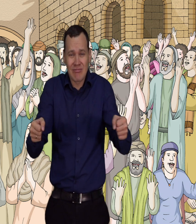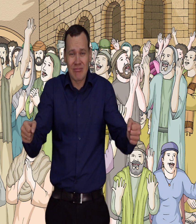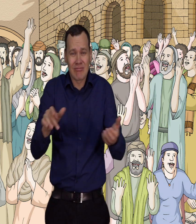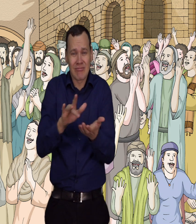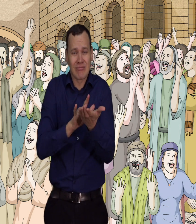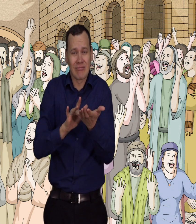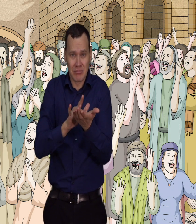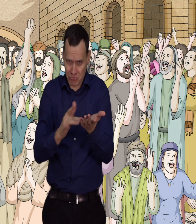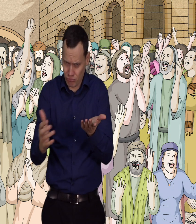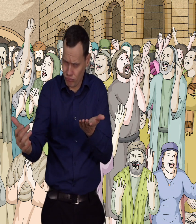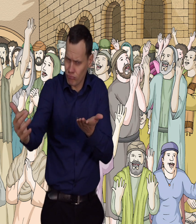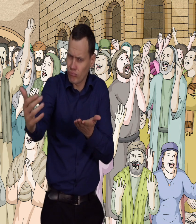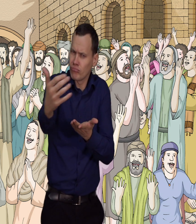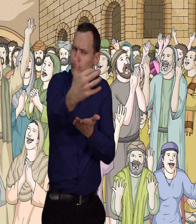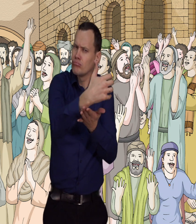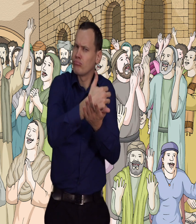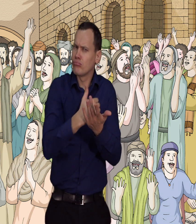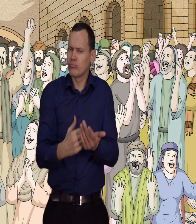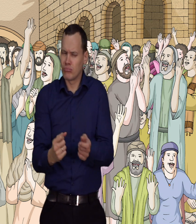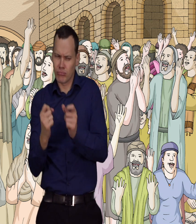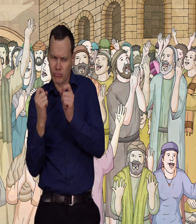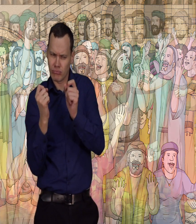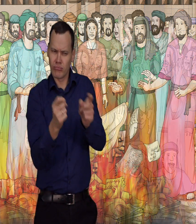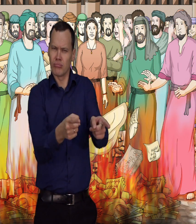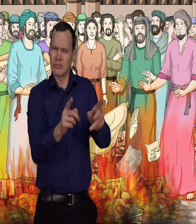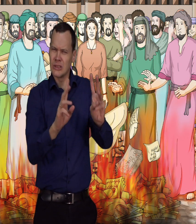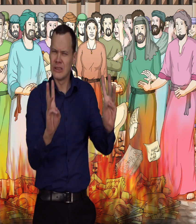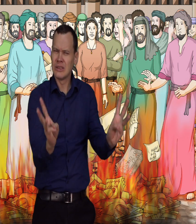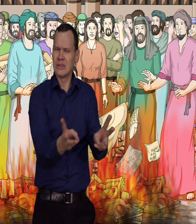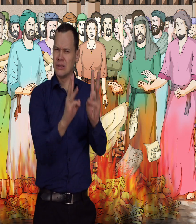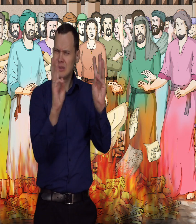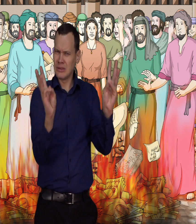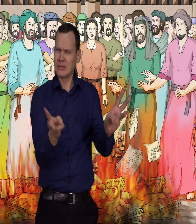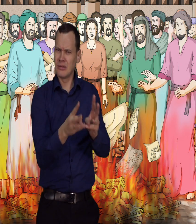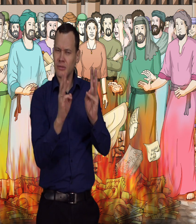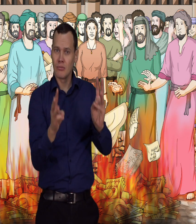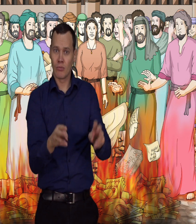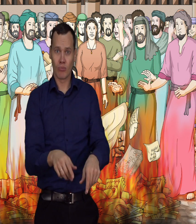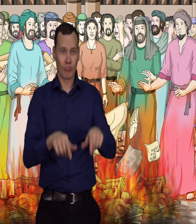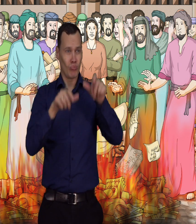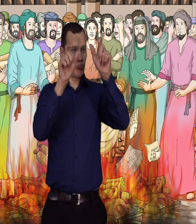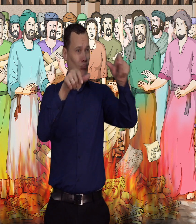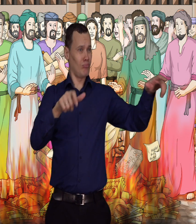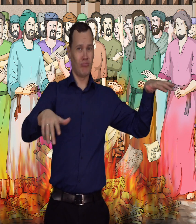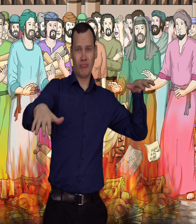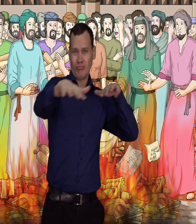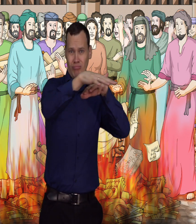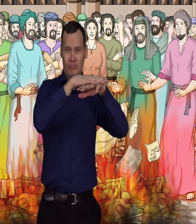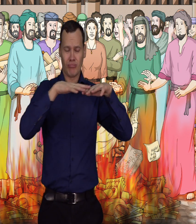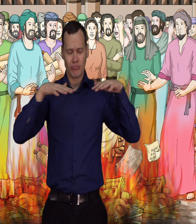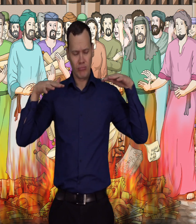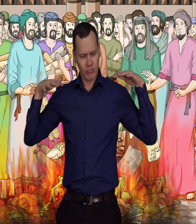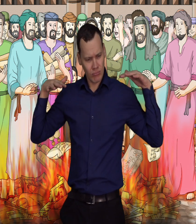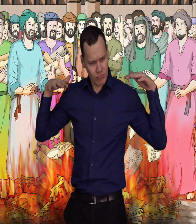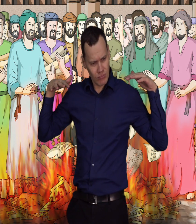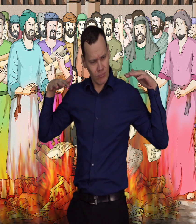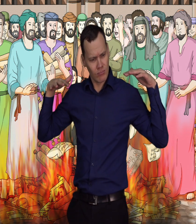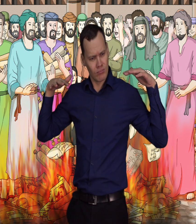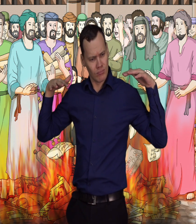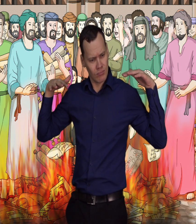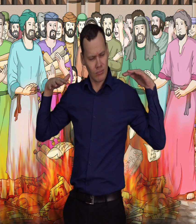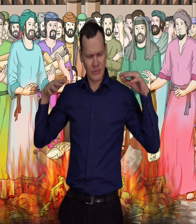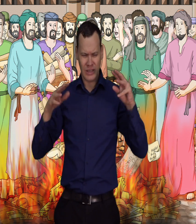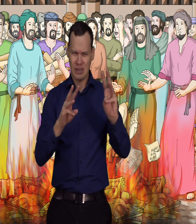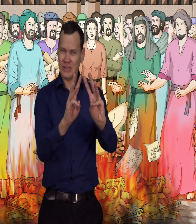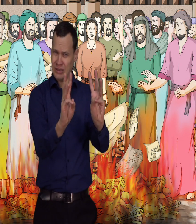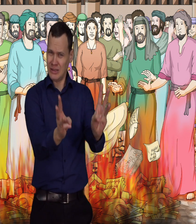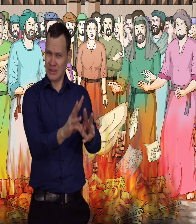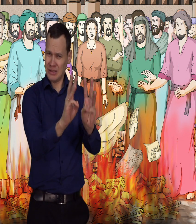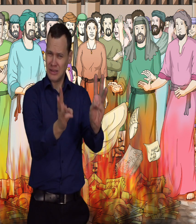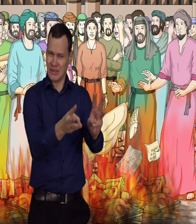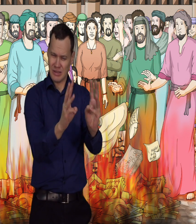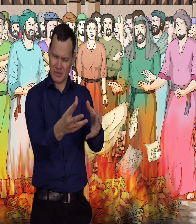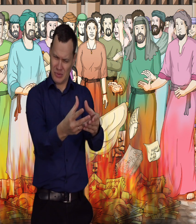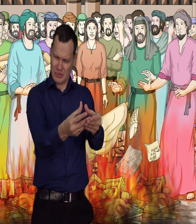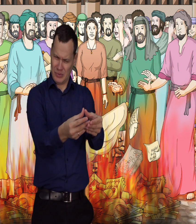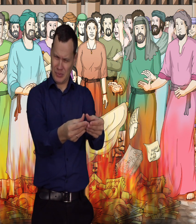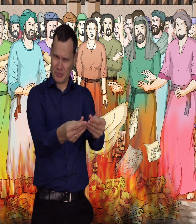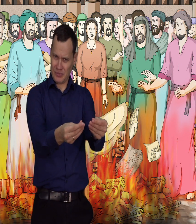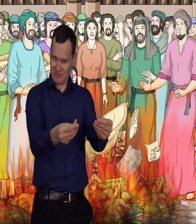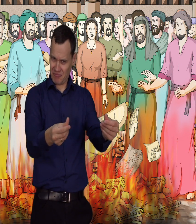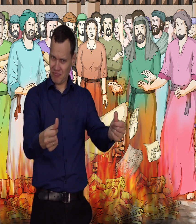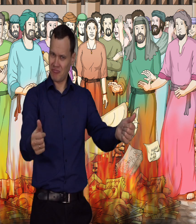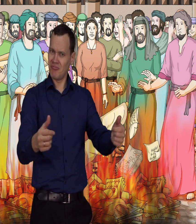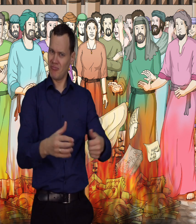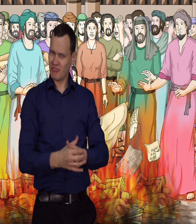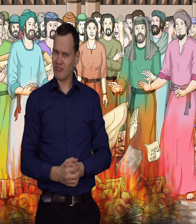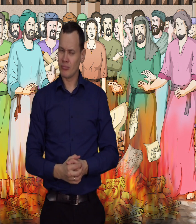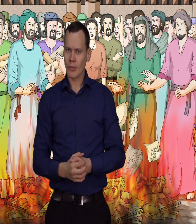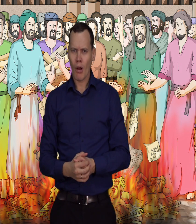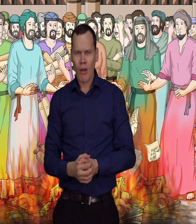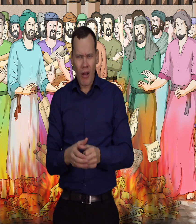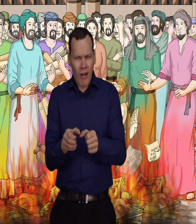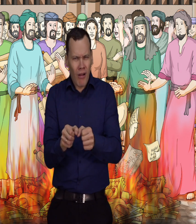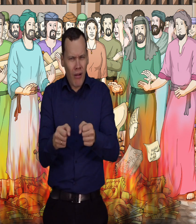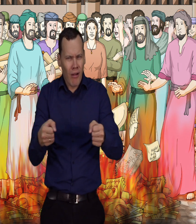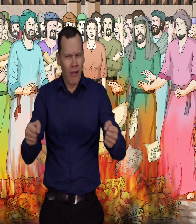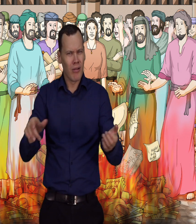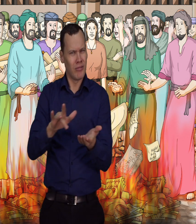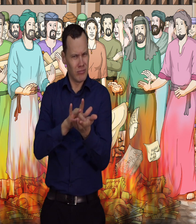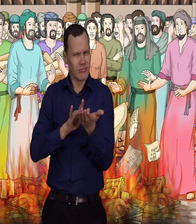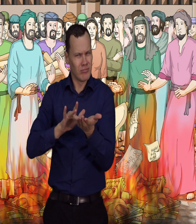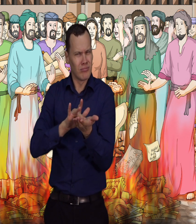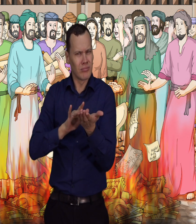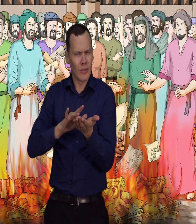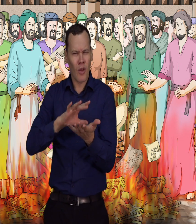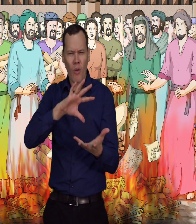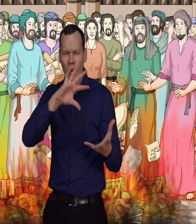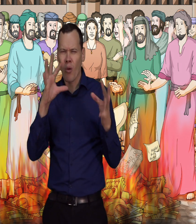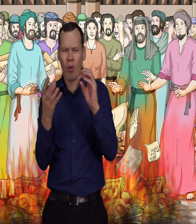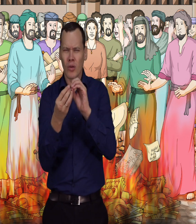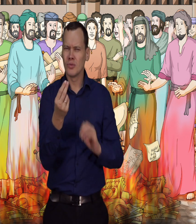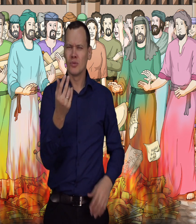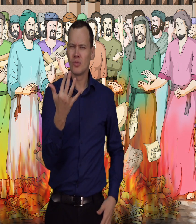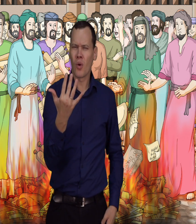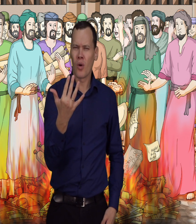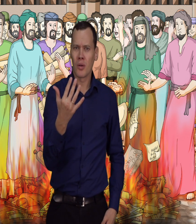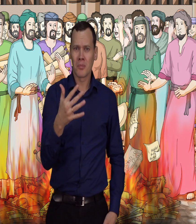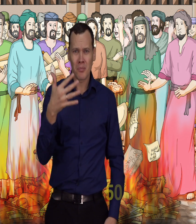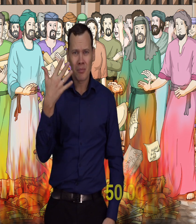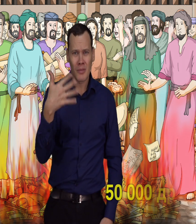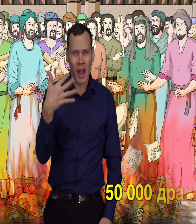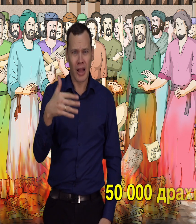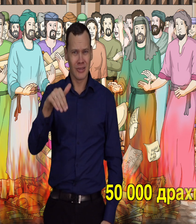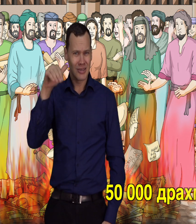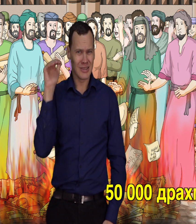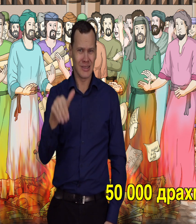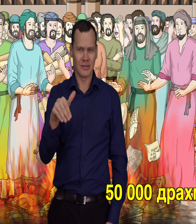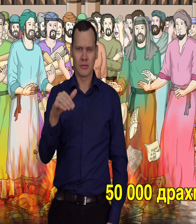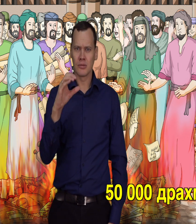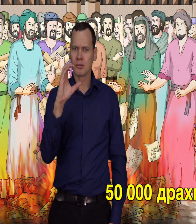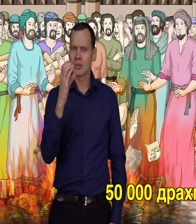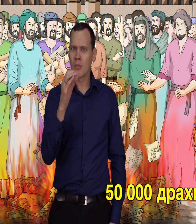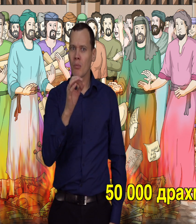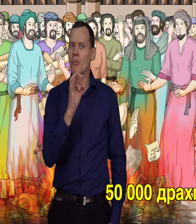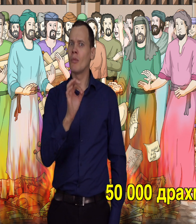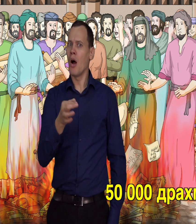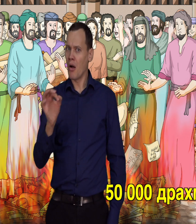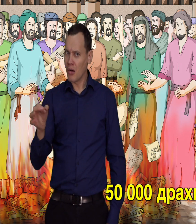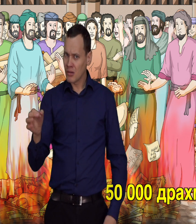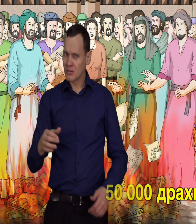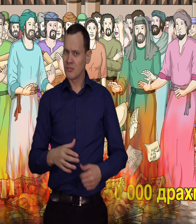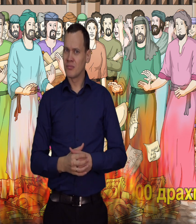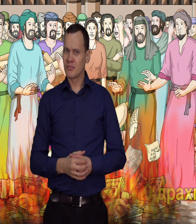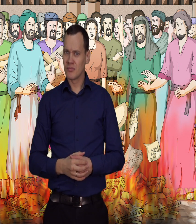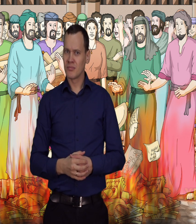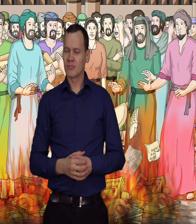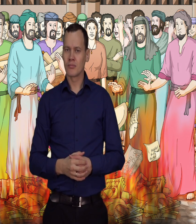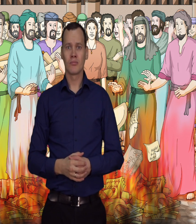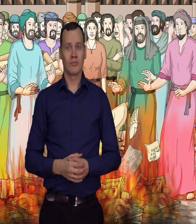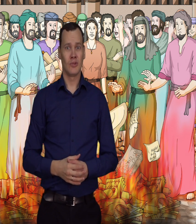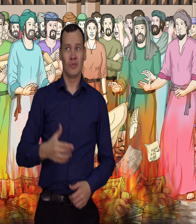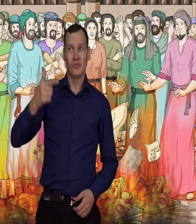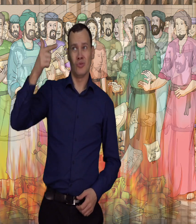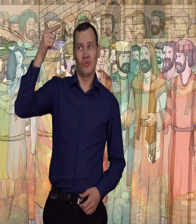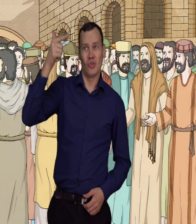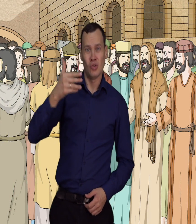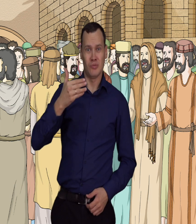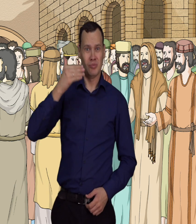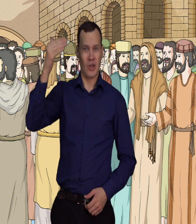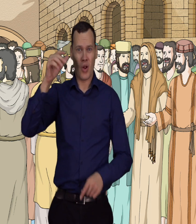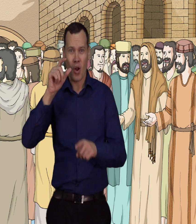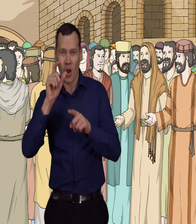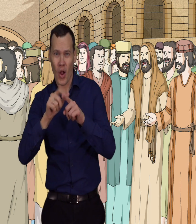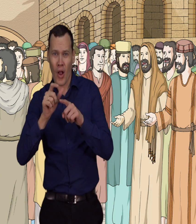And a number of those who had practiced magic arts brought their books and burned them in front of everyone. When the value of the books was calculated, the total came to fifty thousand drachmas.